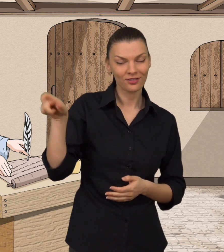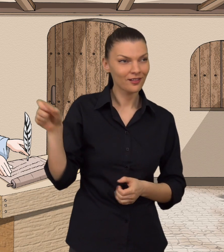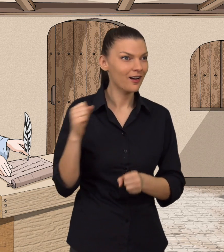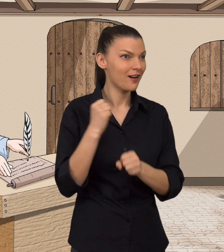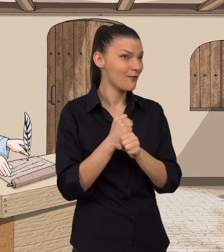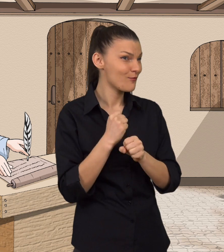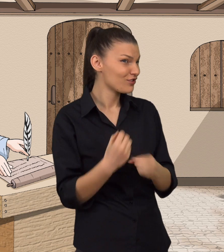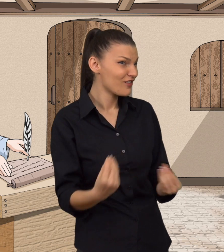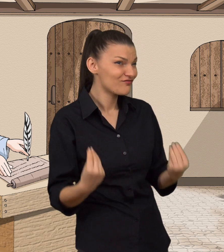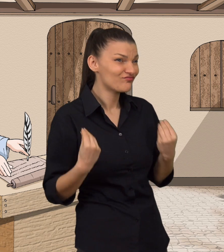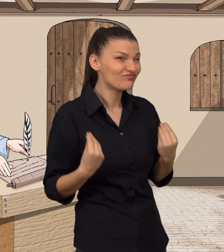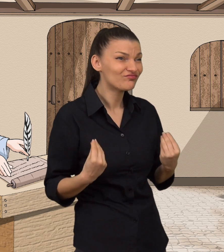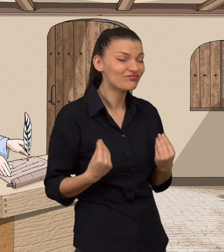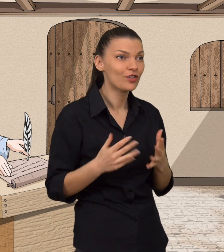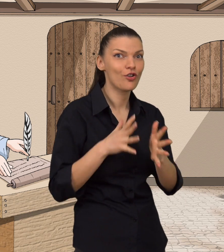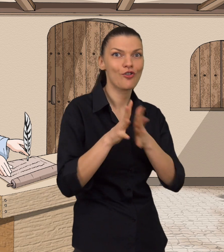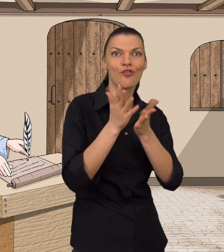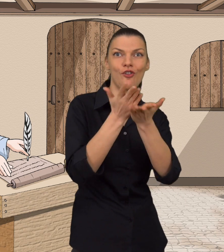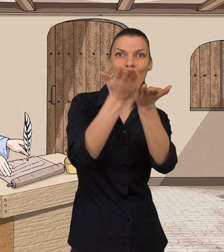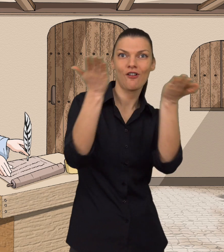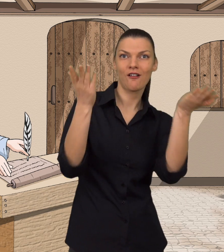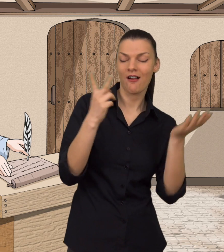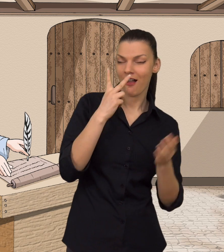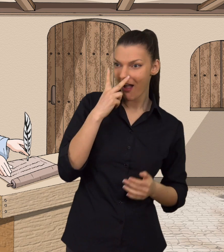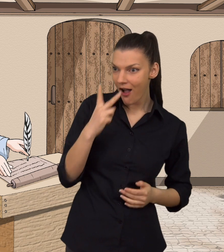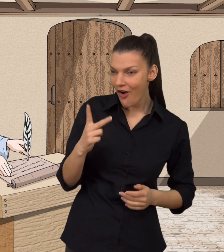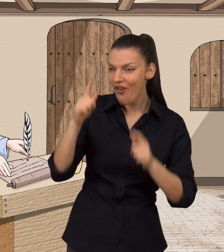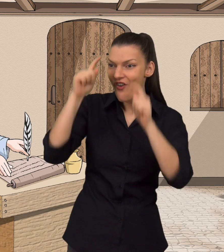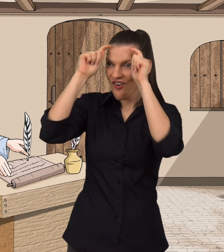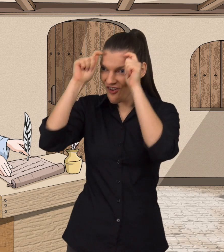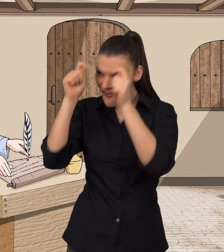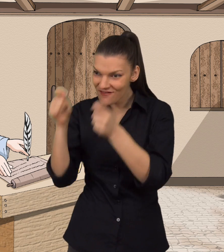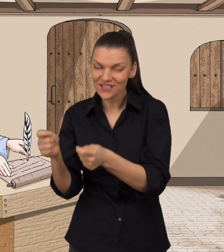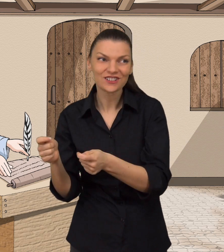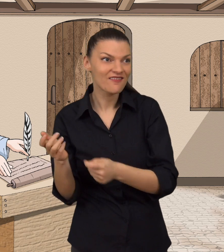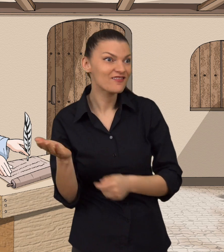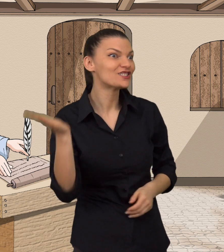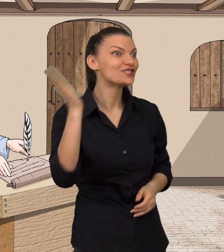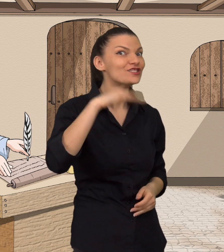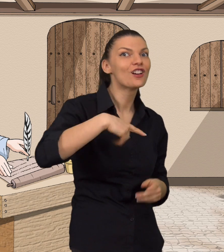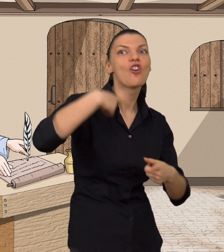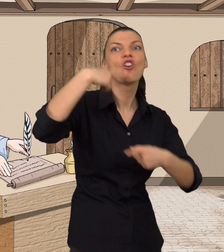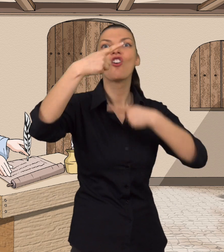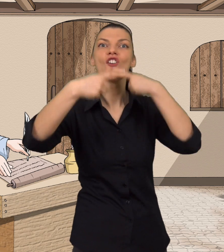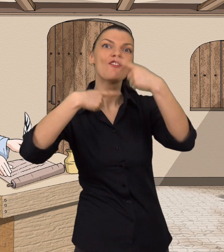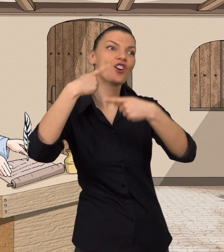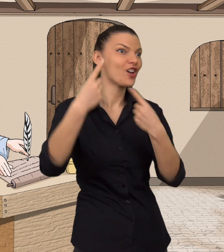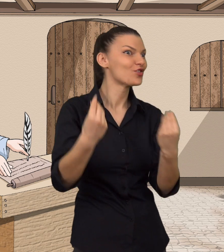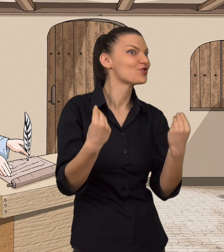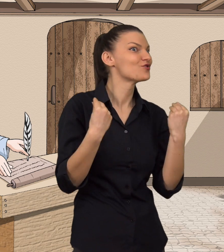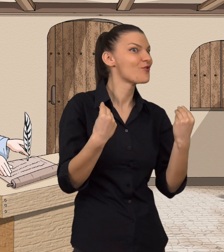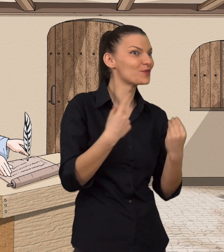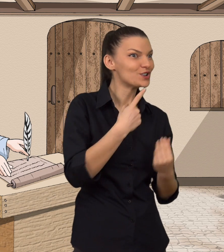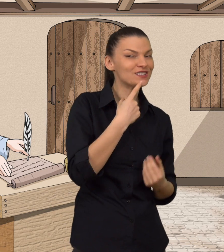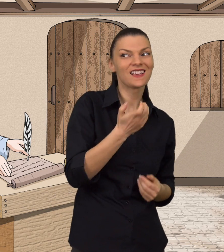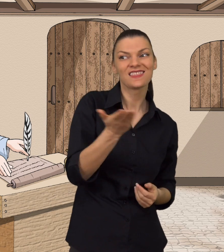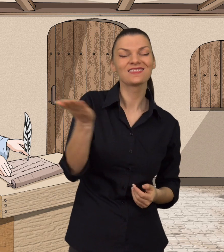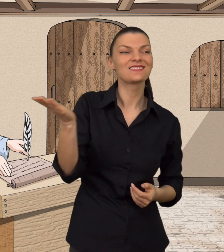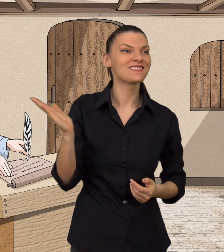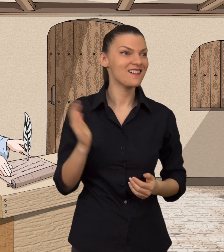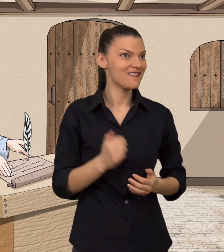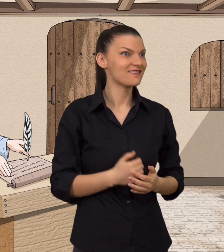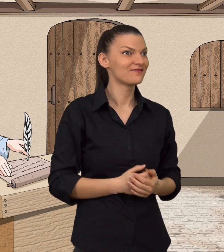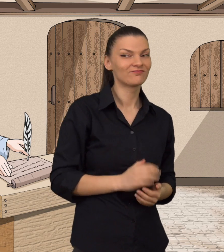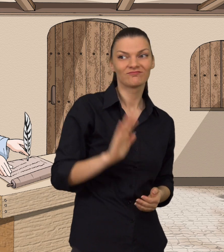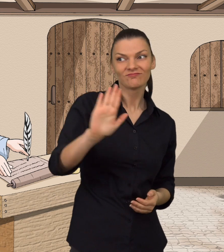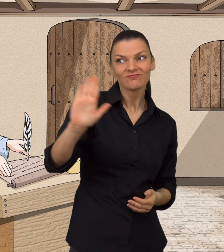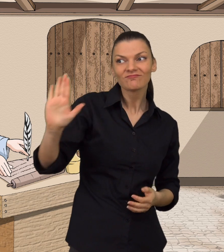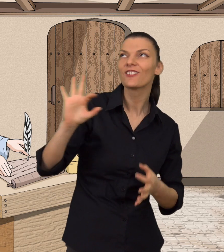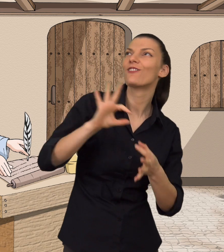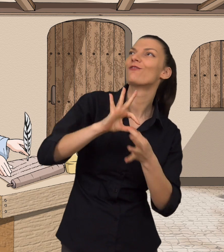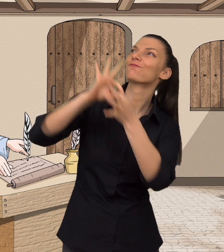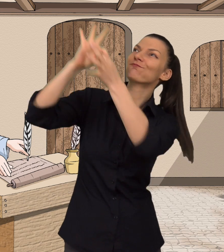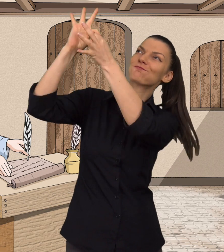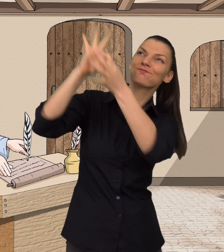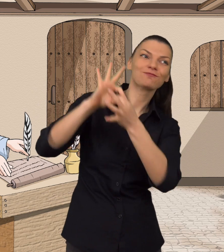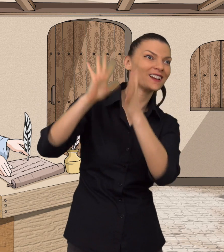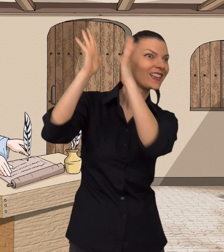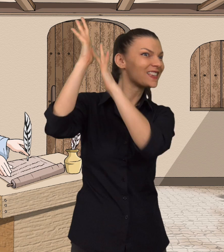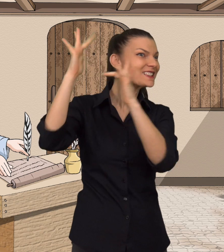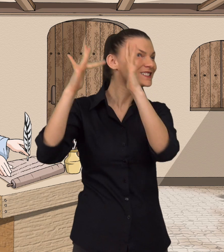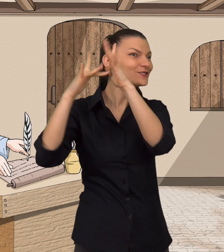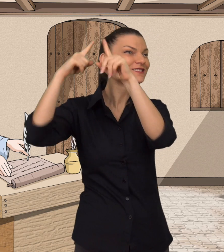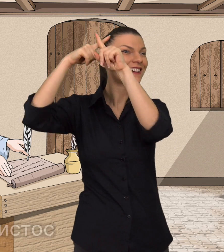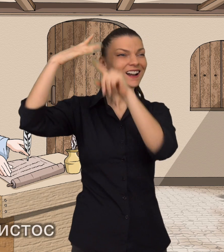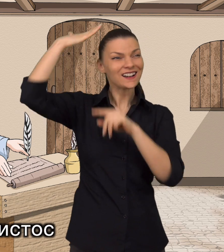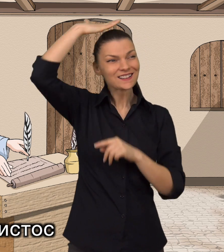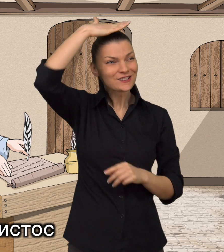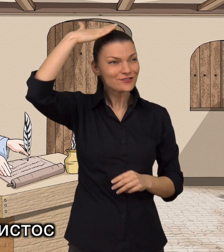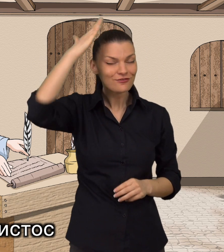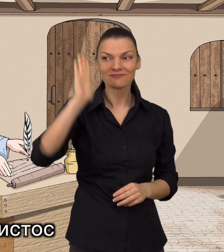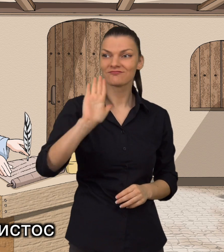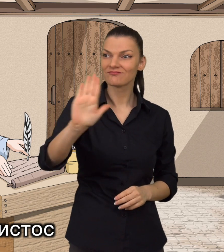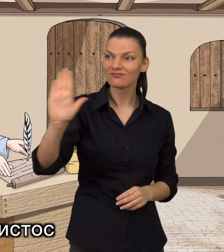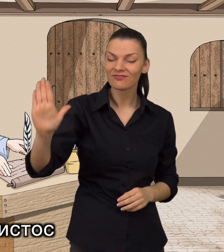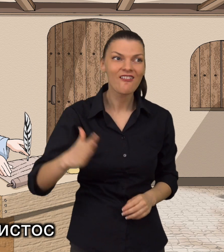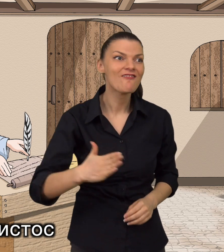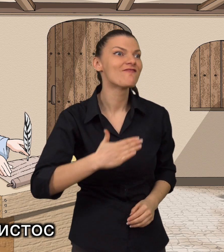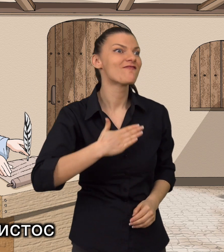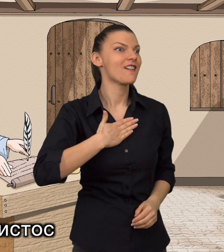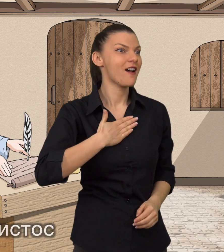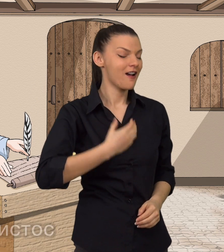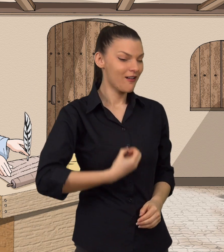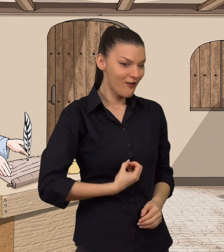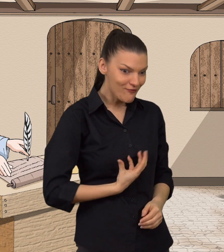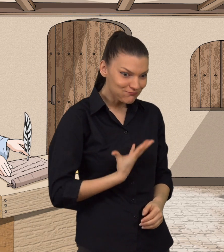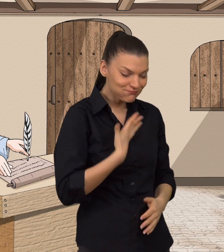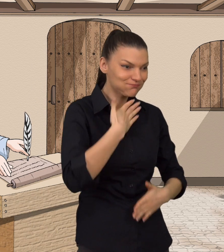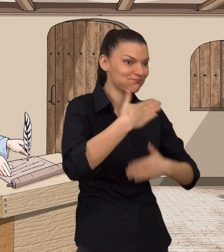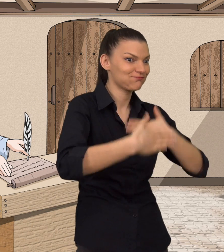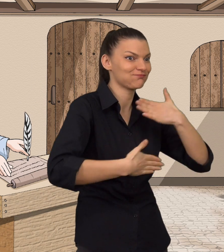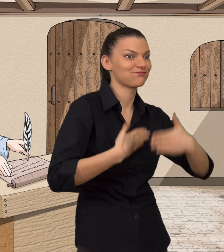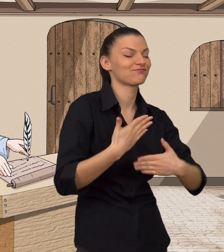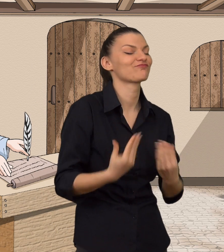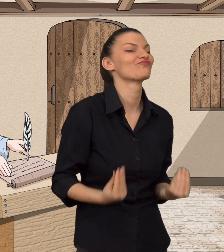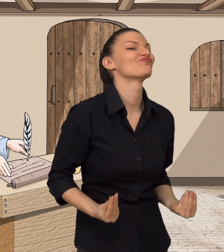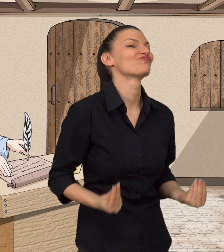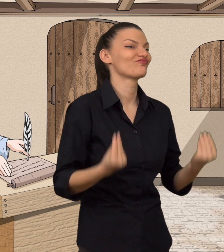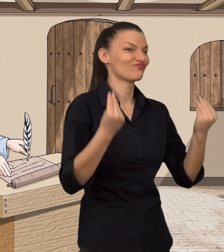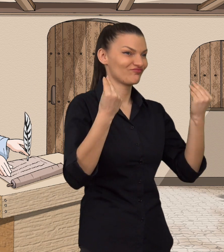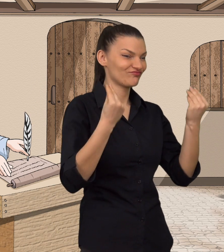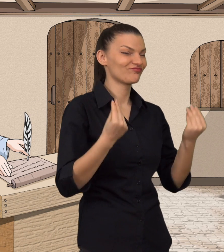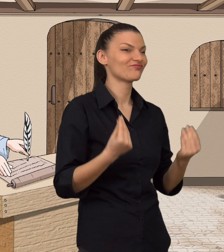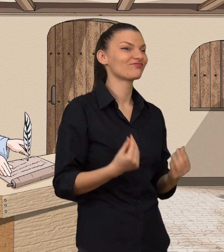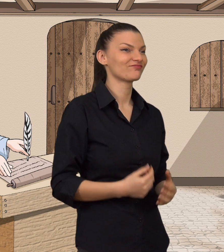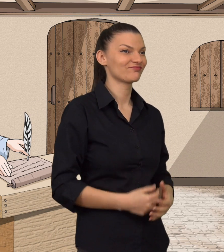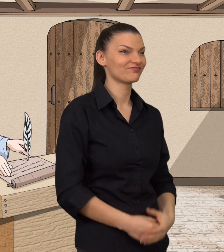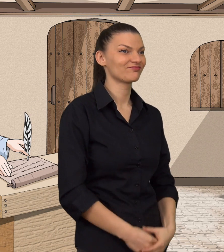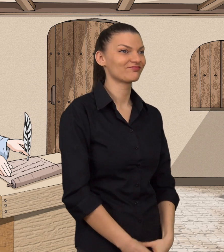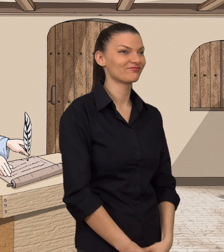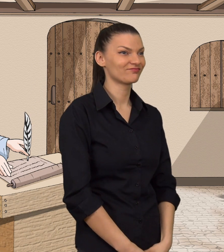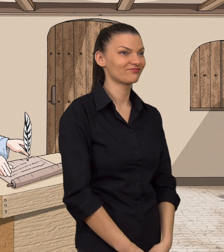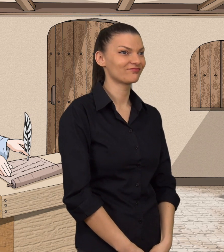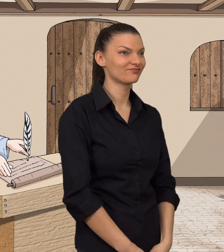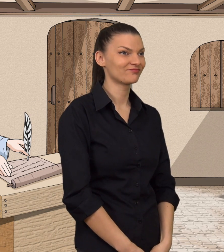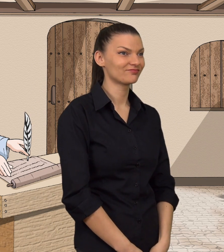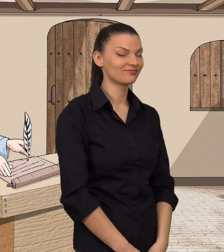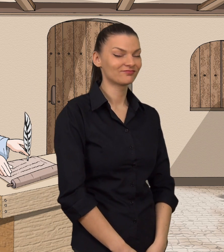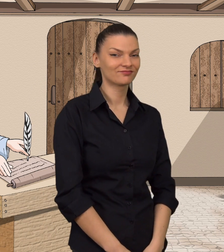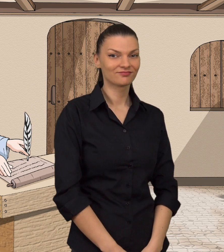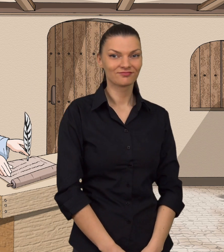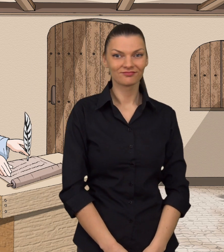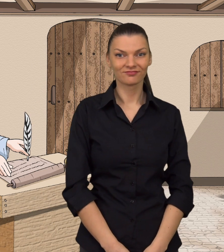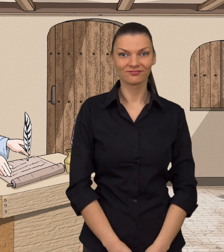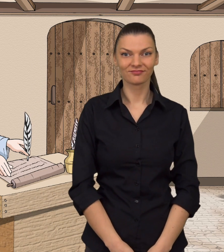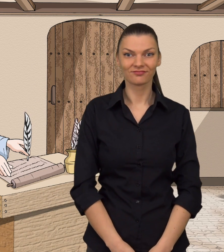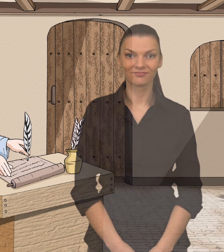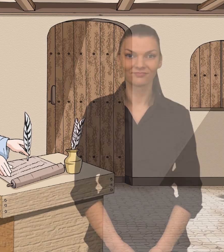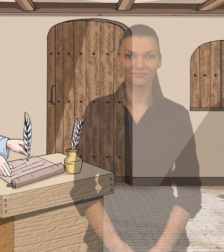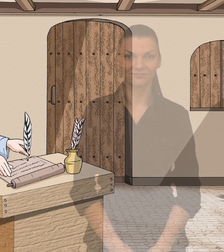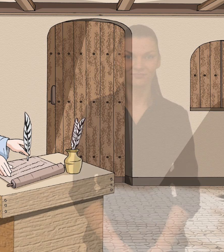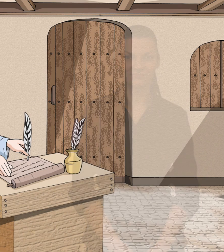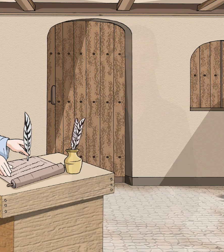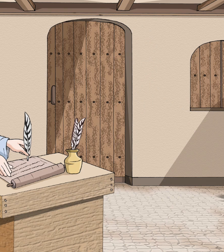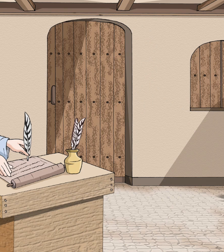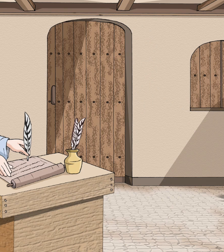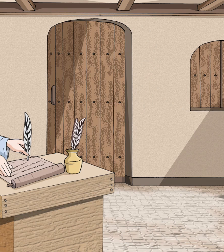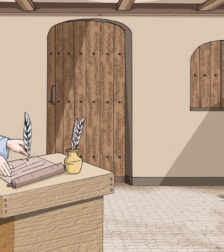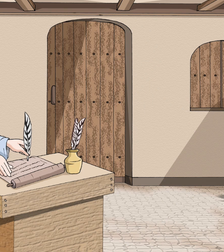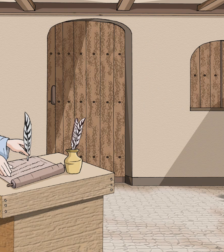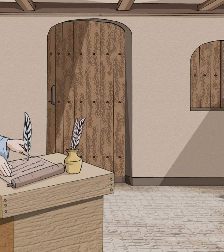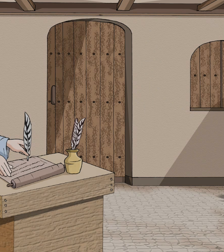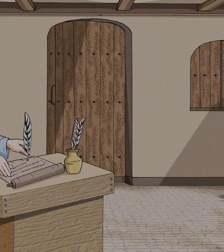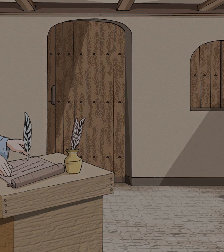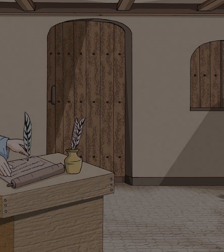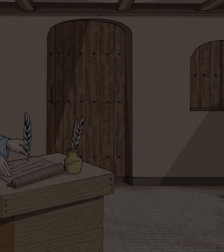For those who have served well as deacons acquire for themselves a high standing and great confidence in the faith that is in Christ Jesus.